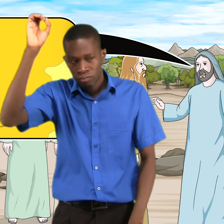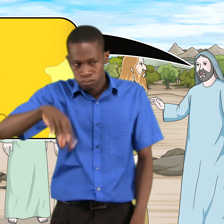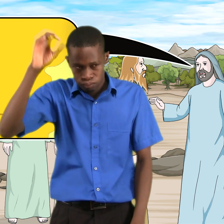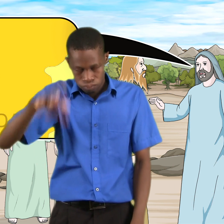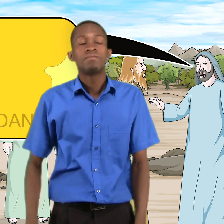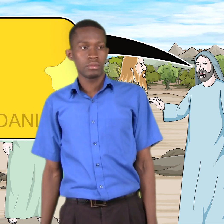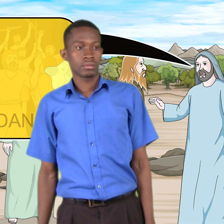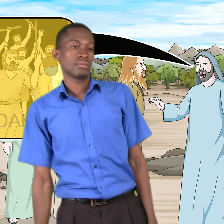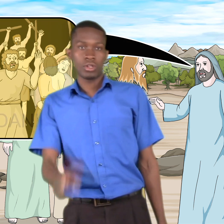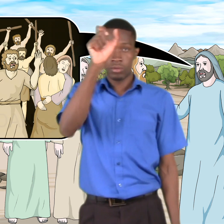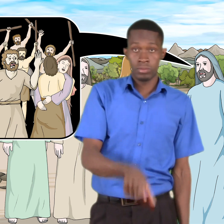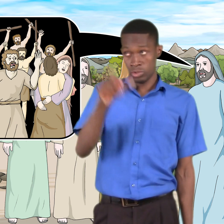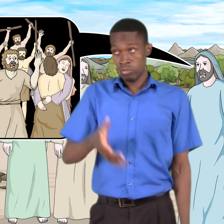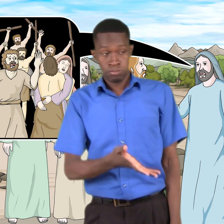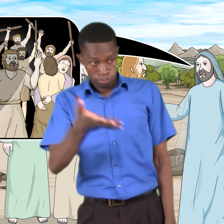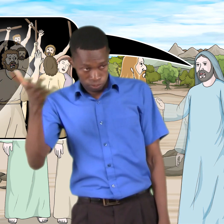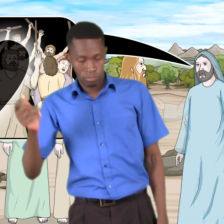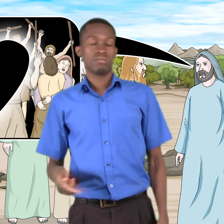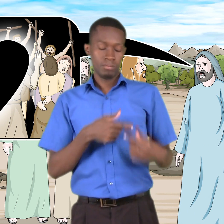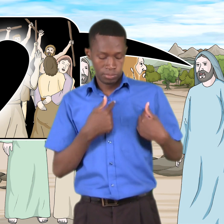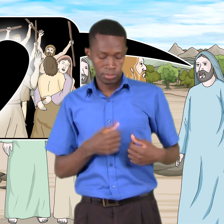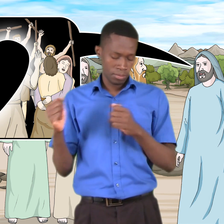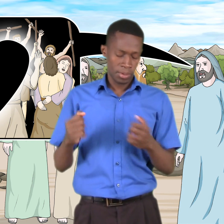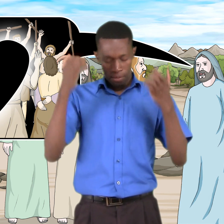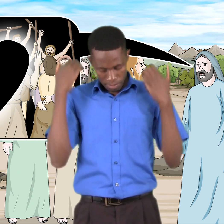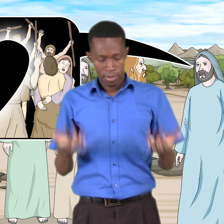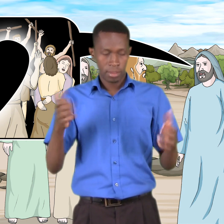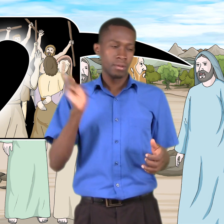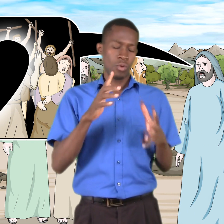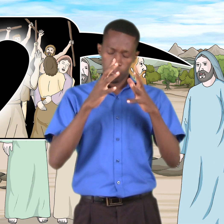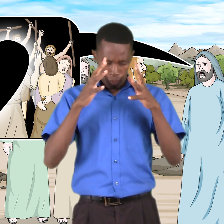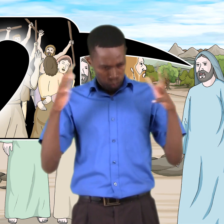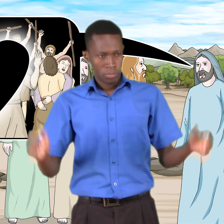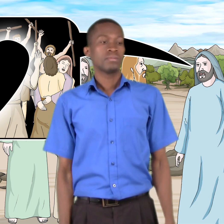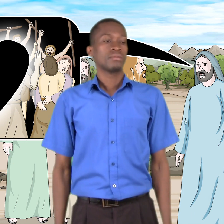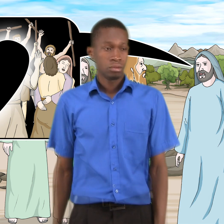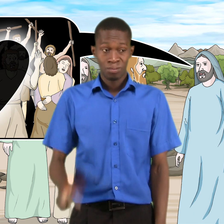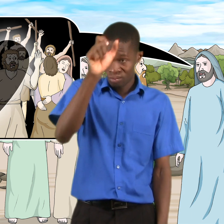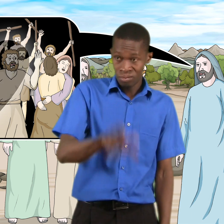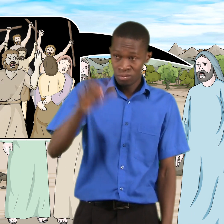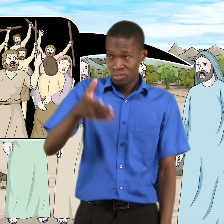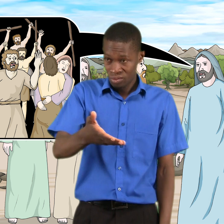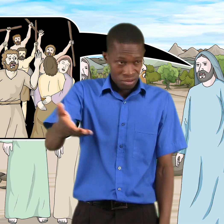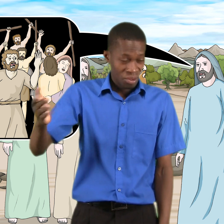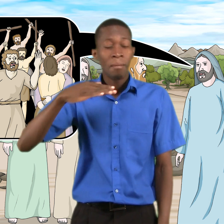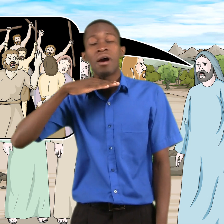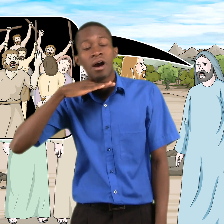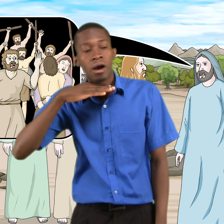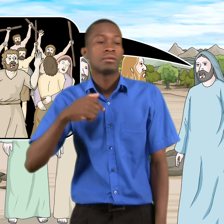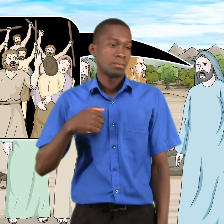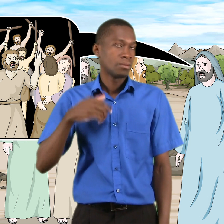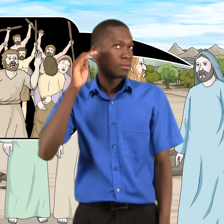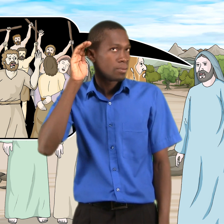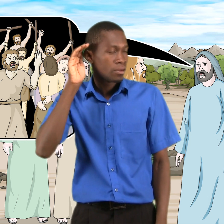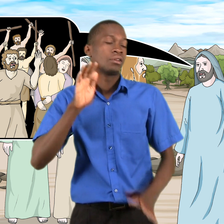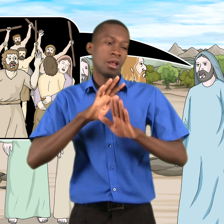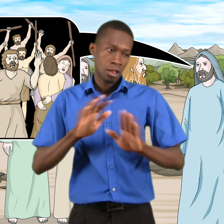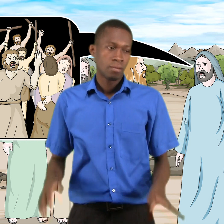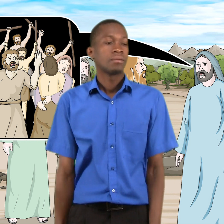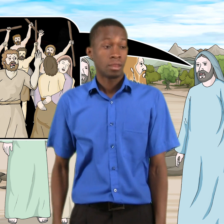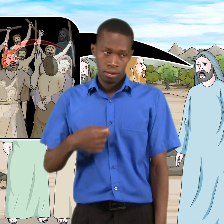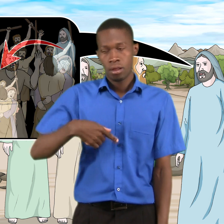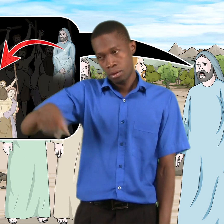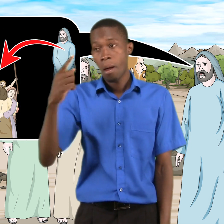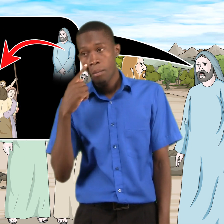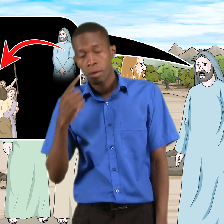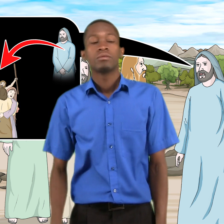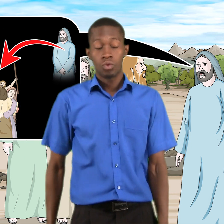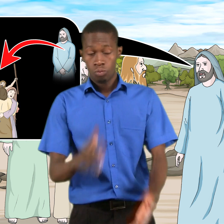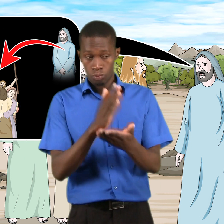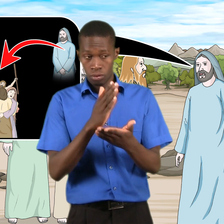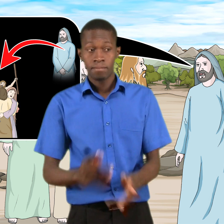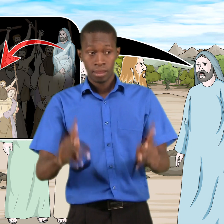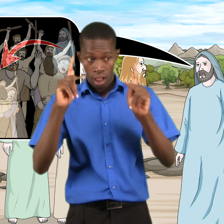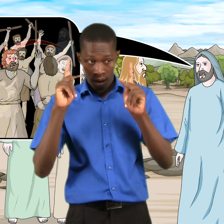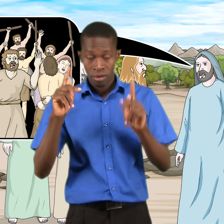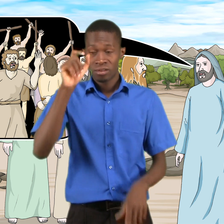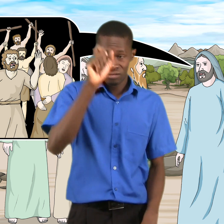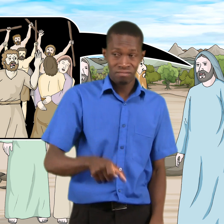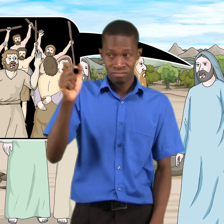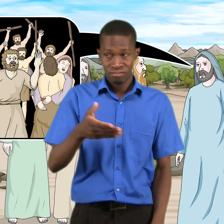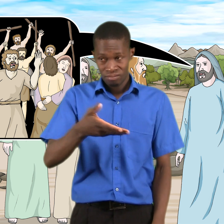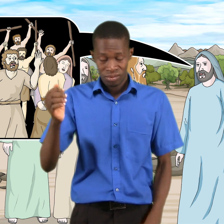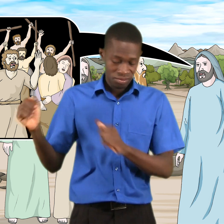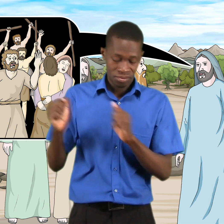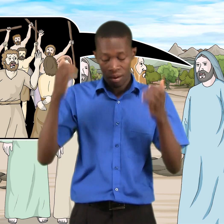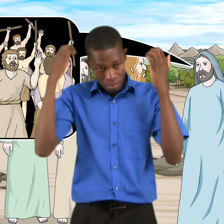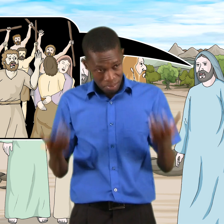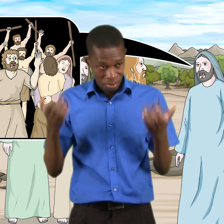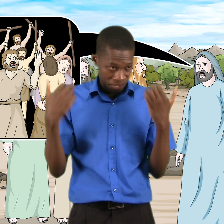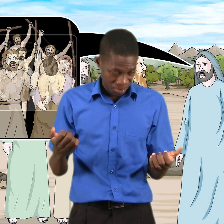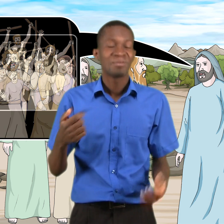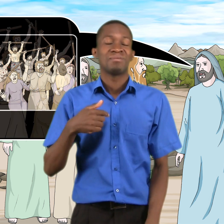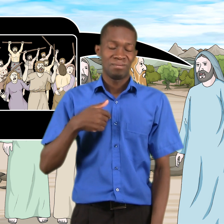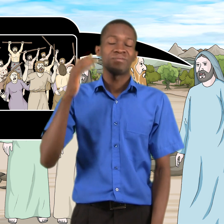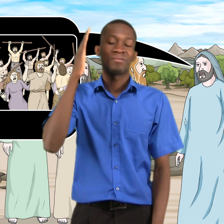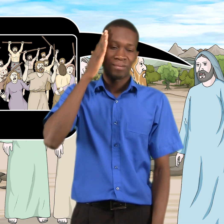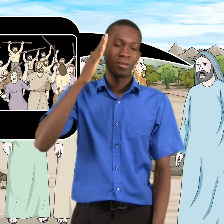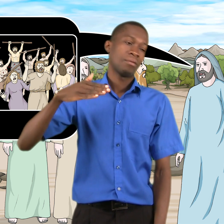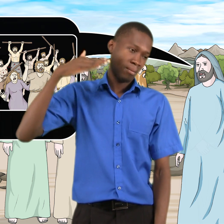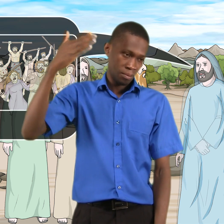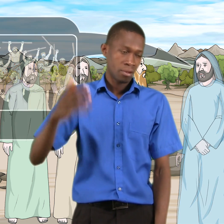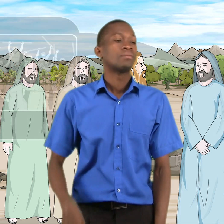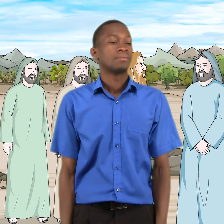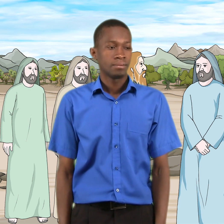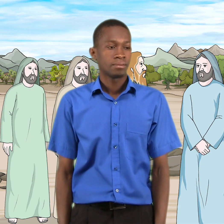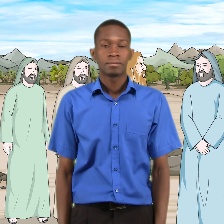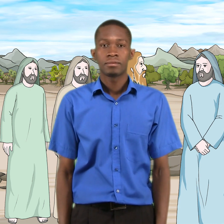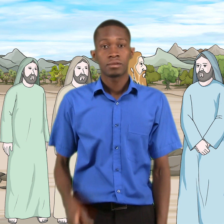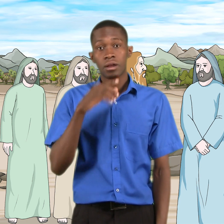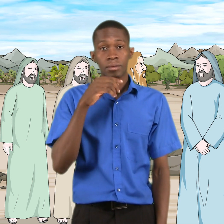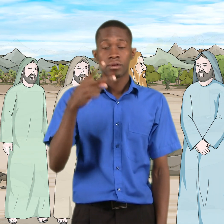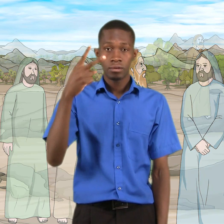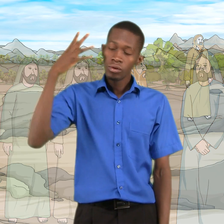Because their sin is so grievous, I will go down to see if their actions fully justify the outcry that has reached Me.